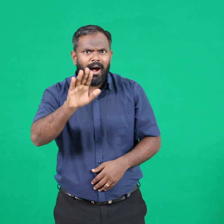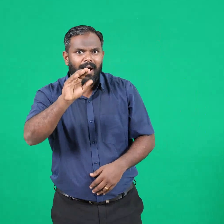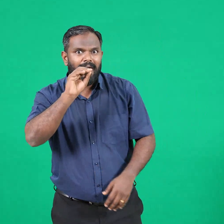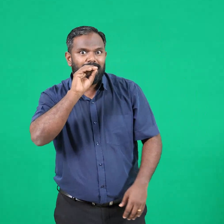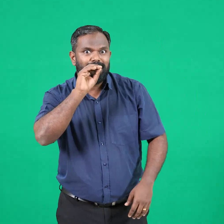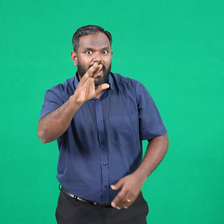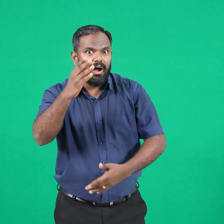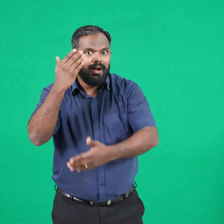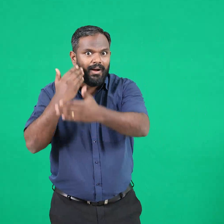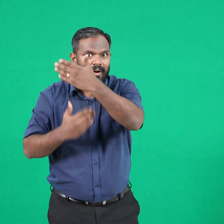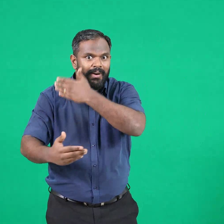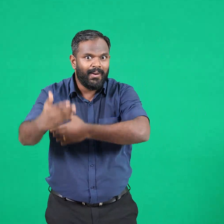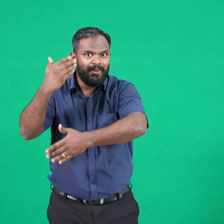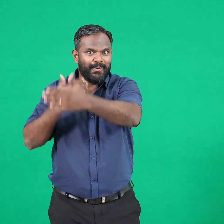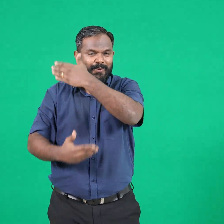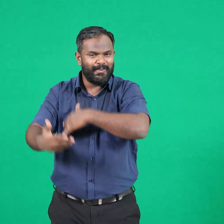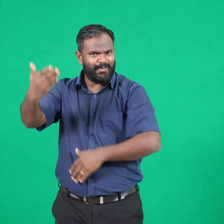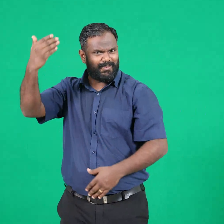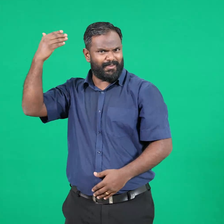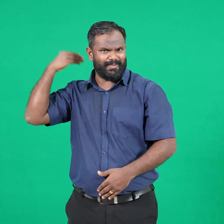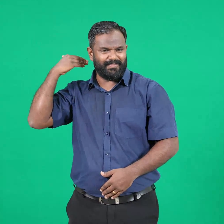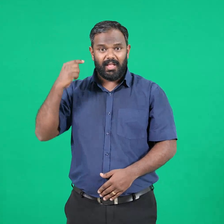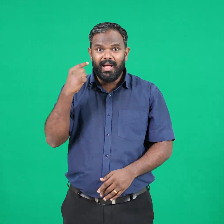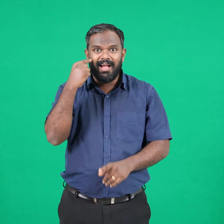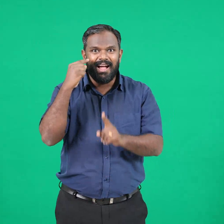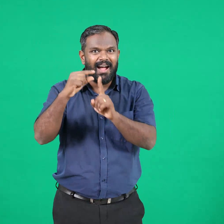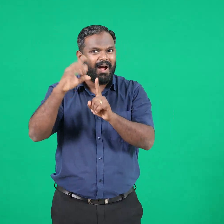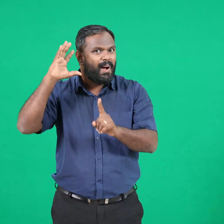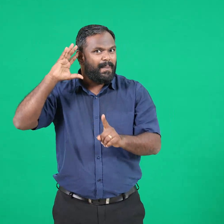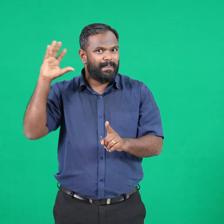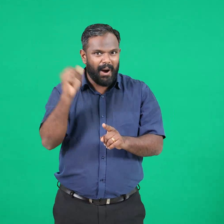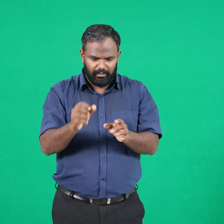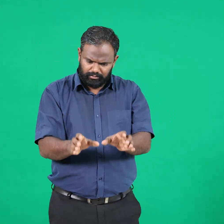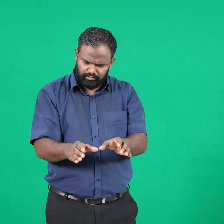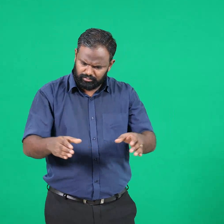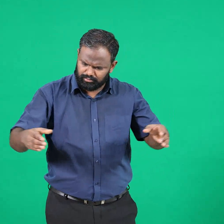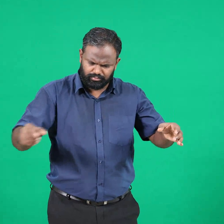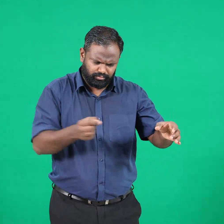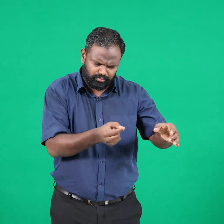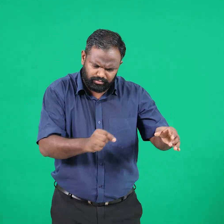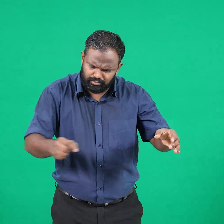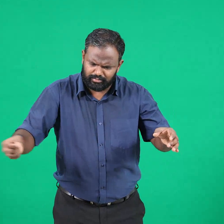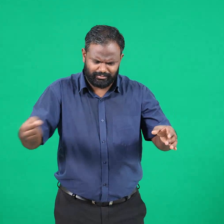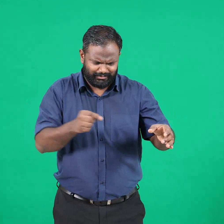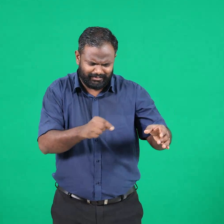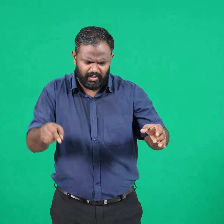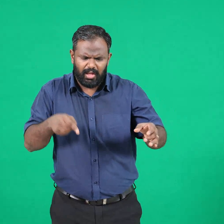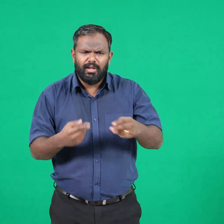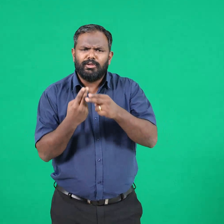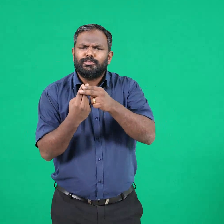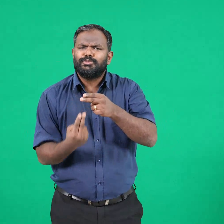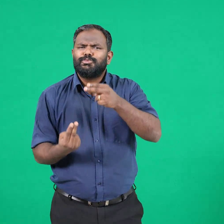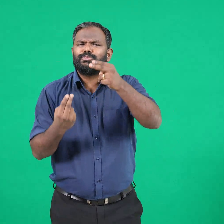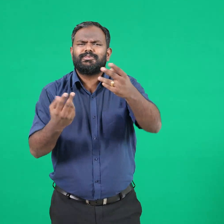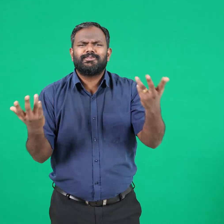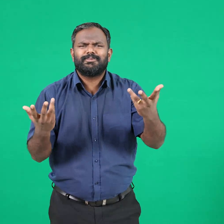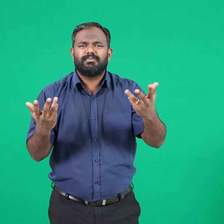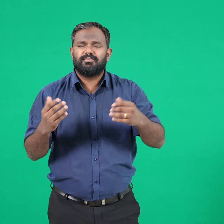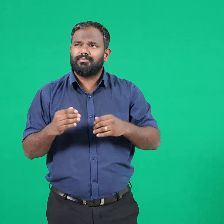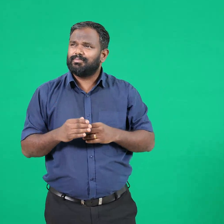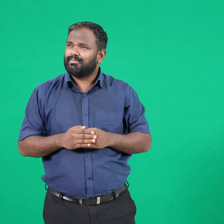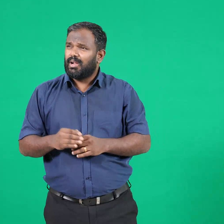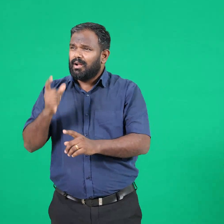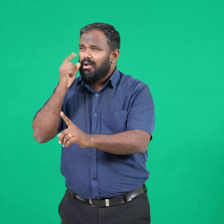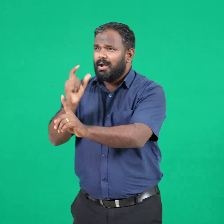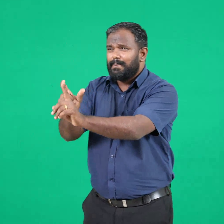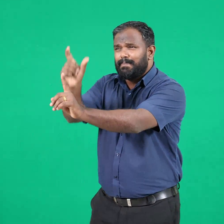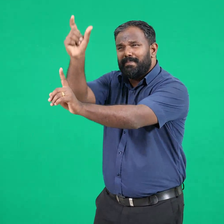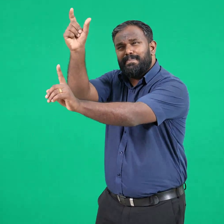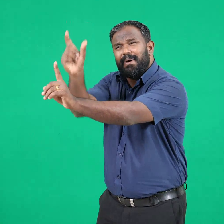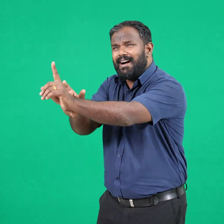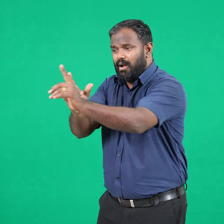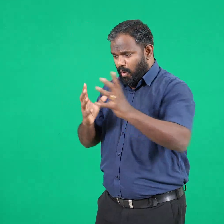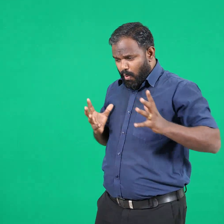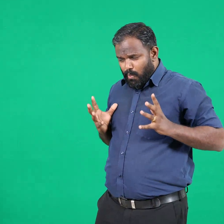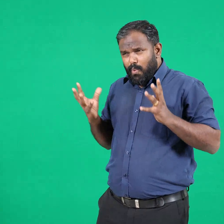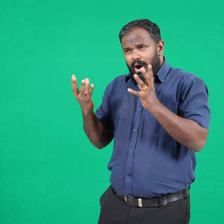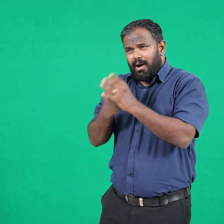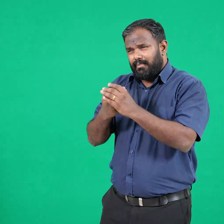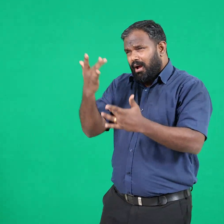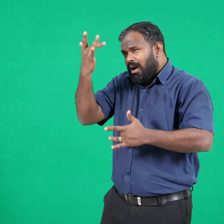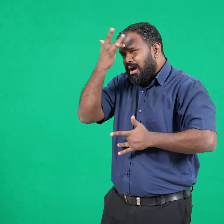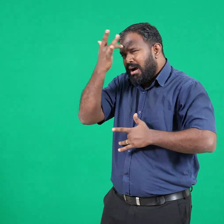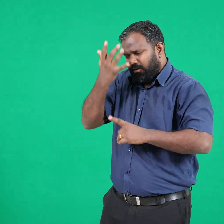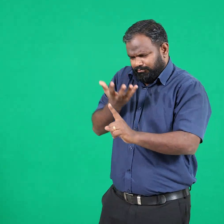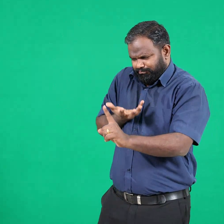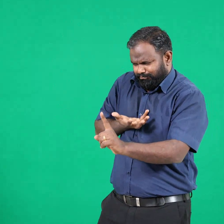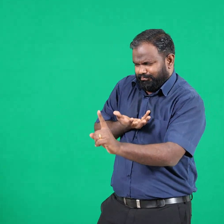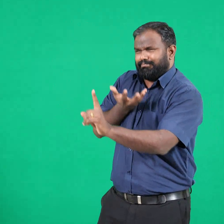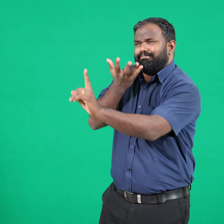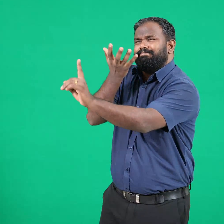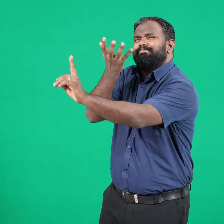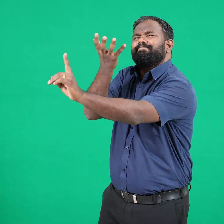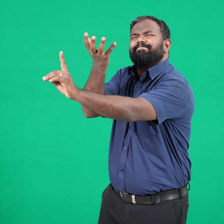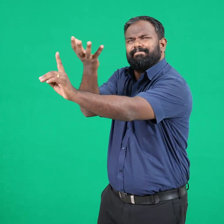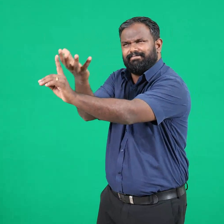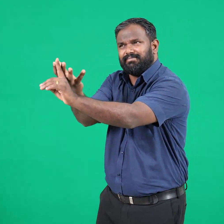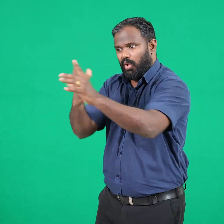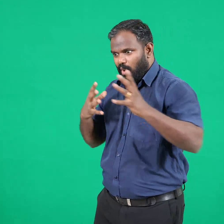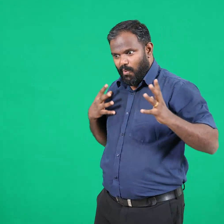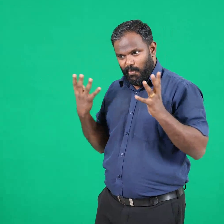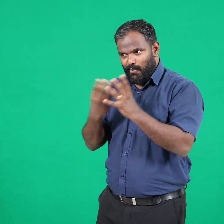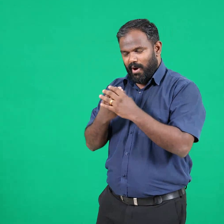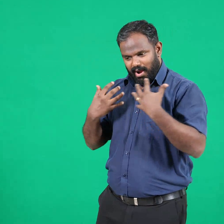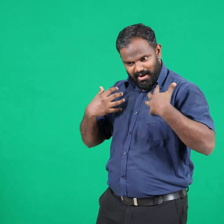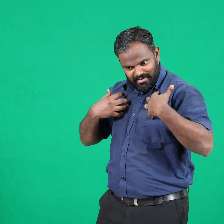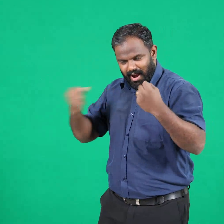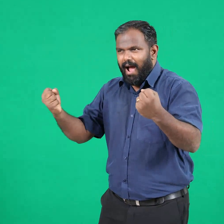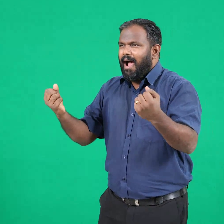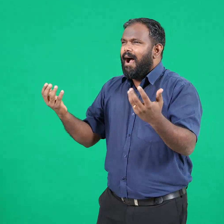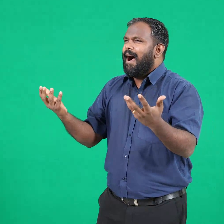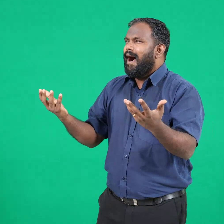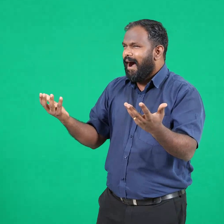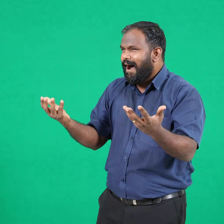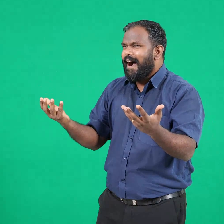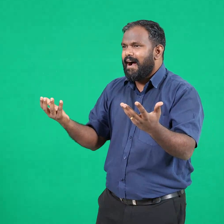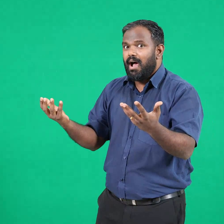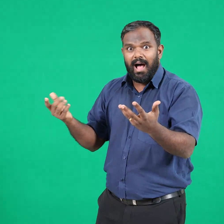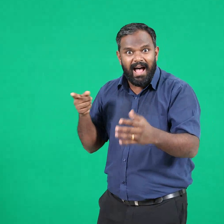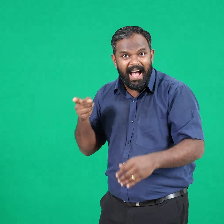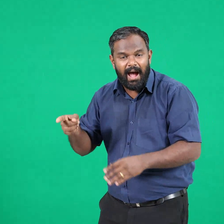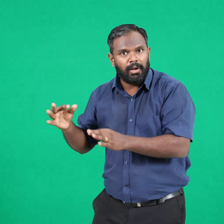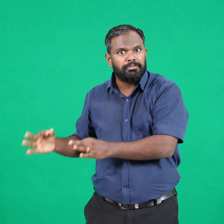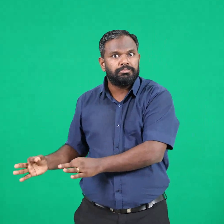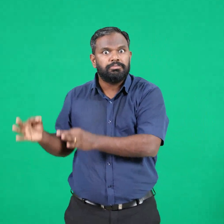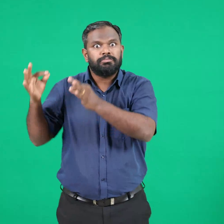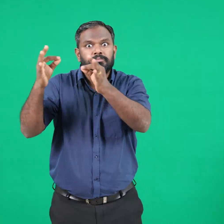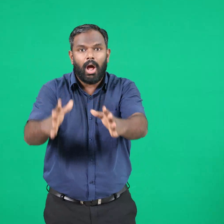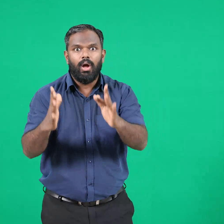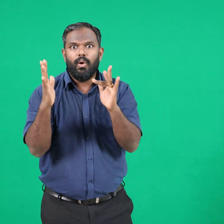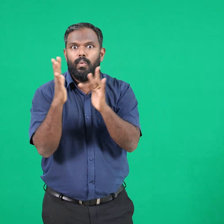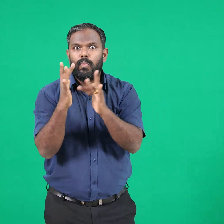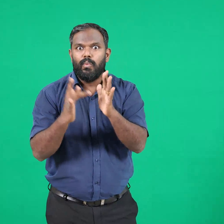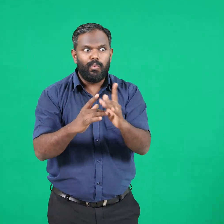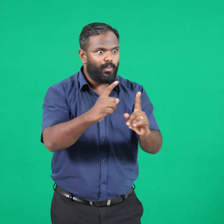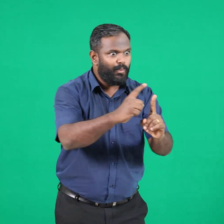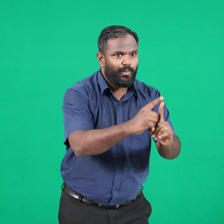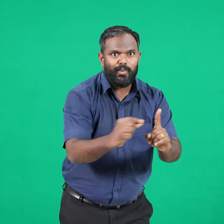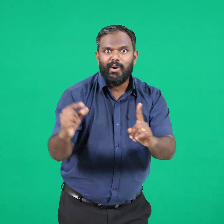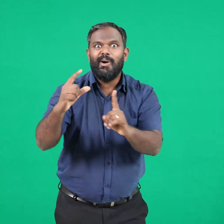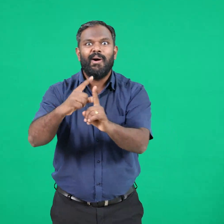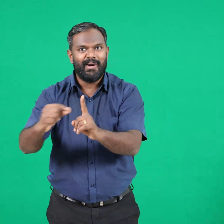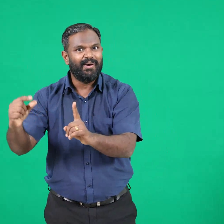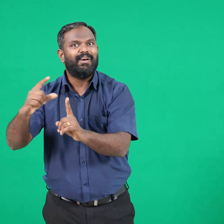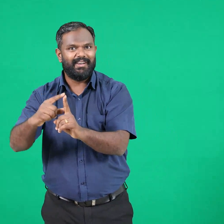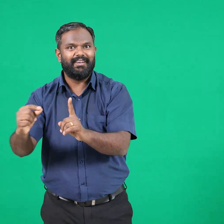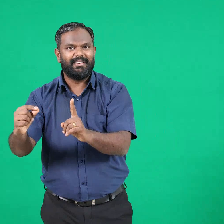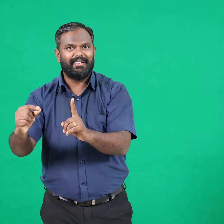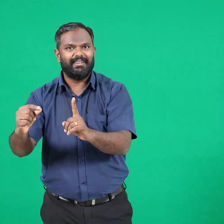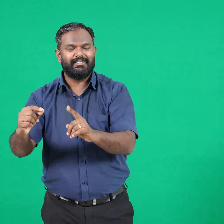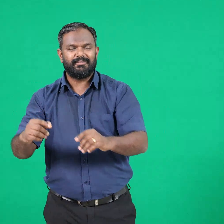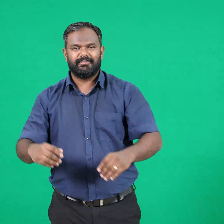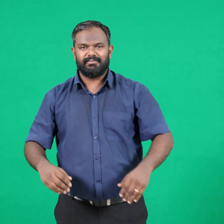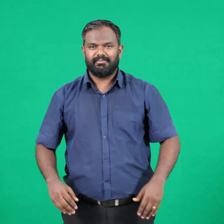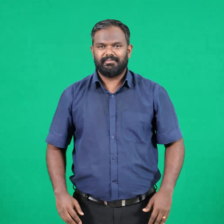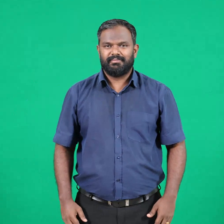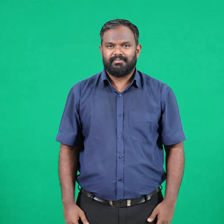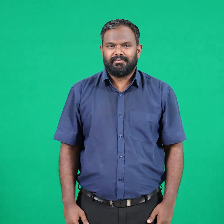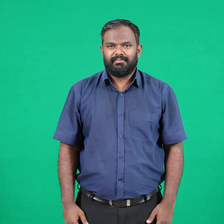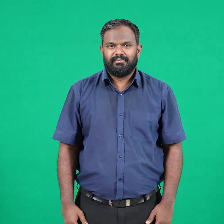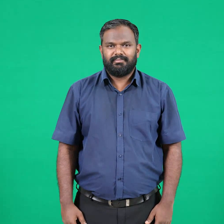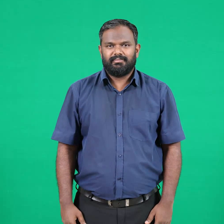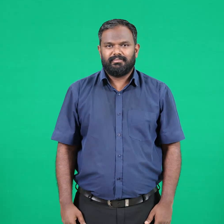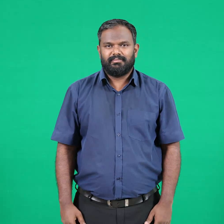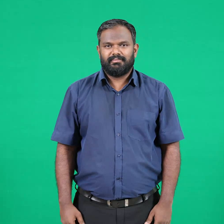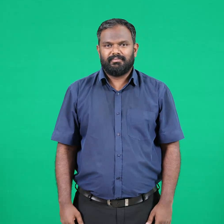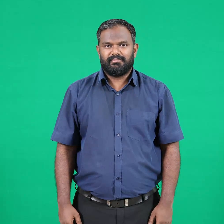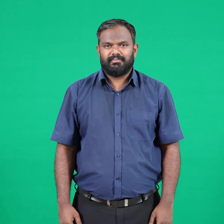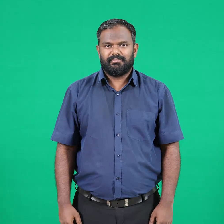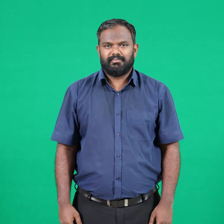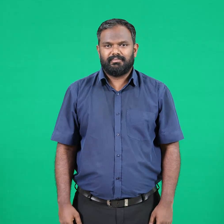This was to fulfill what was spoken through the prophet Isaiah: "He took on our infirmities and carried our diseases."